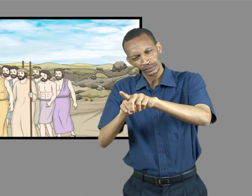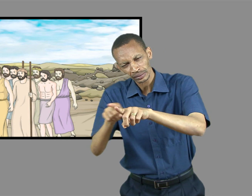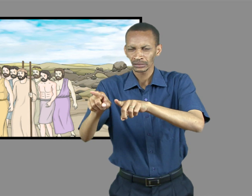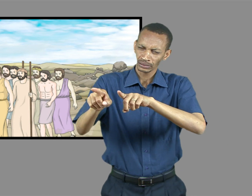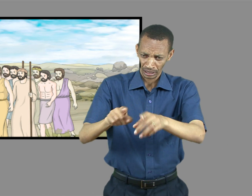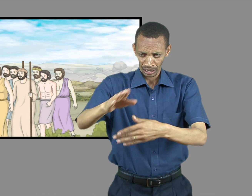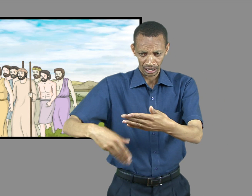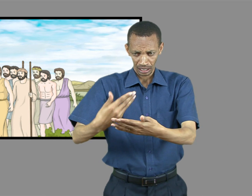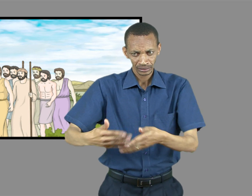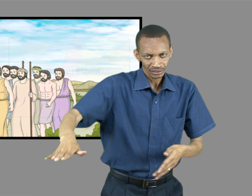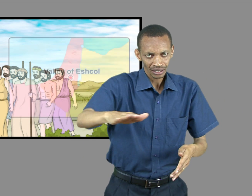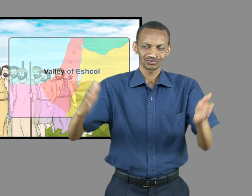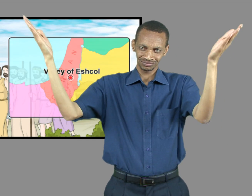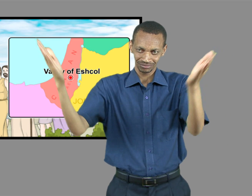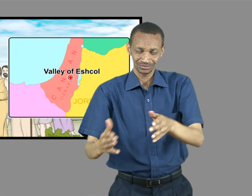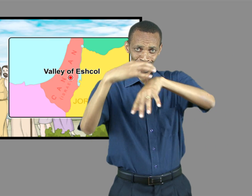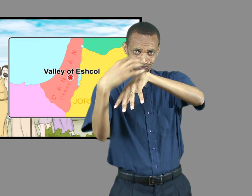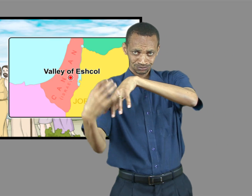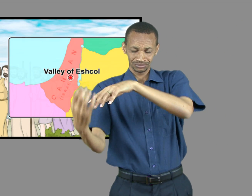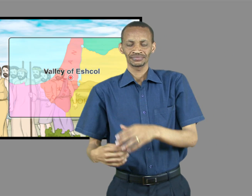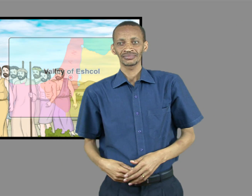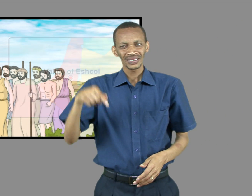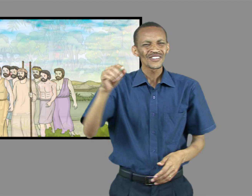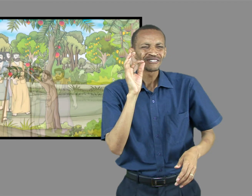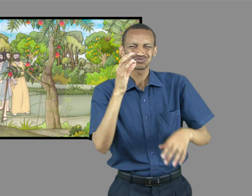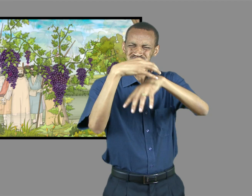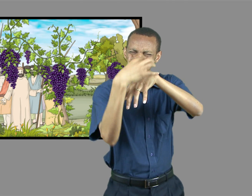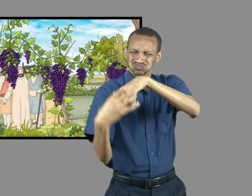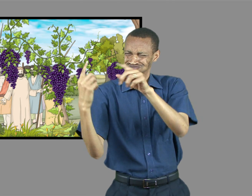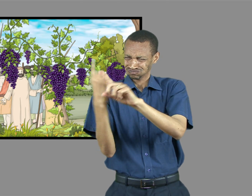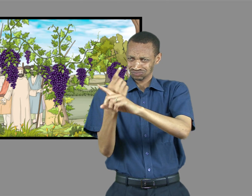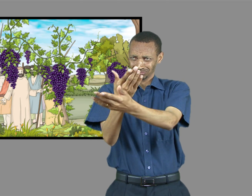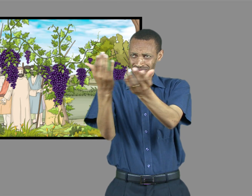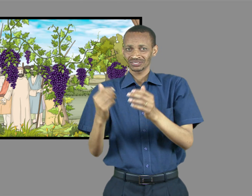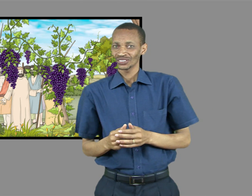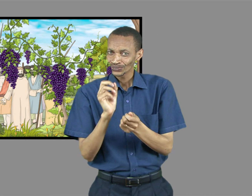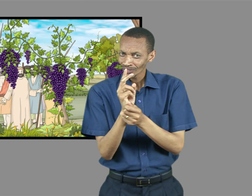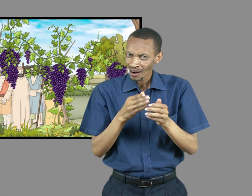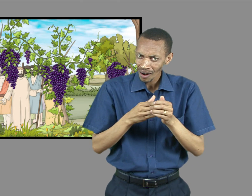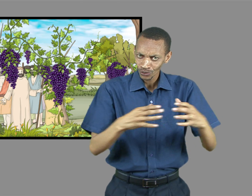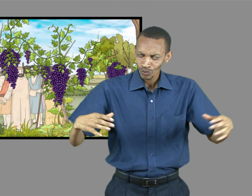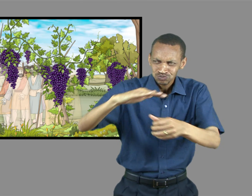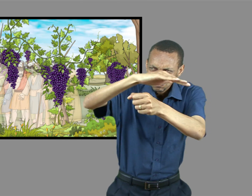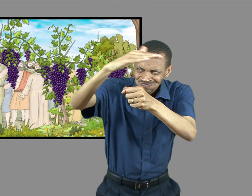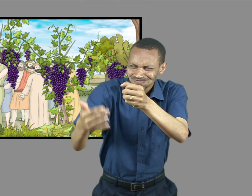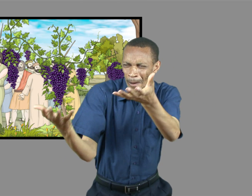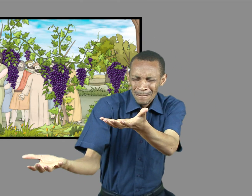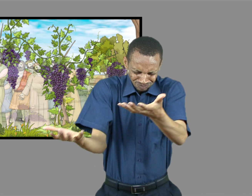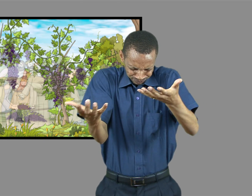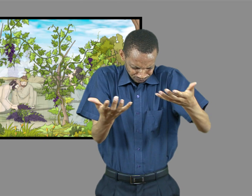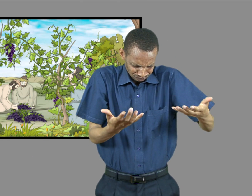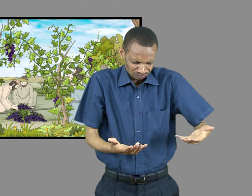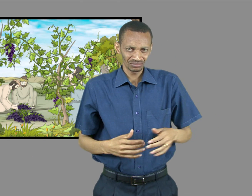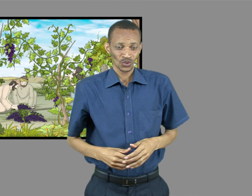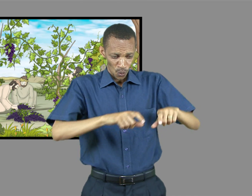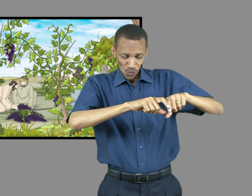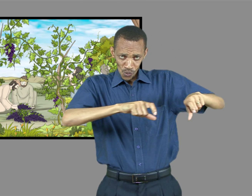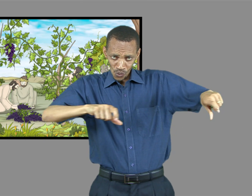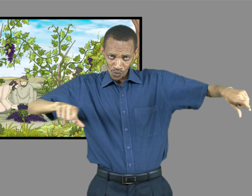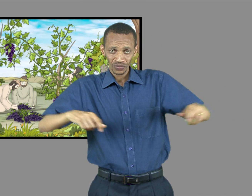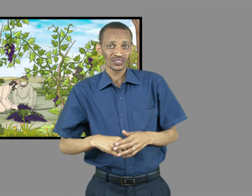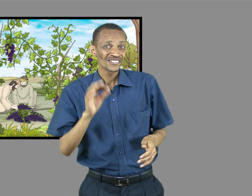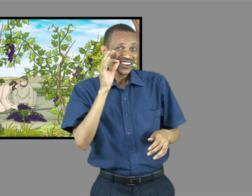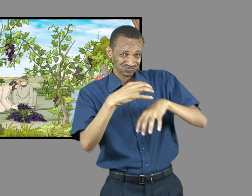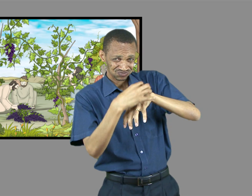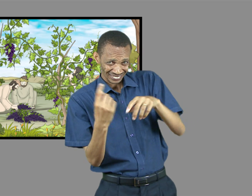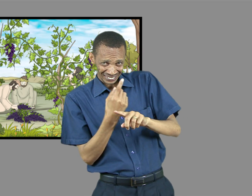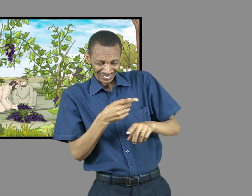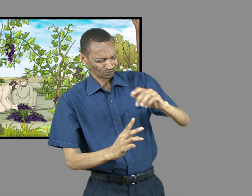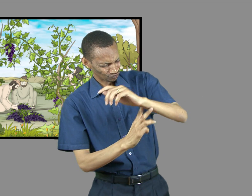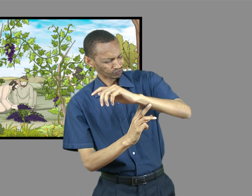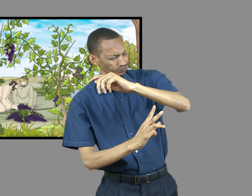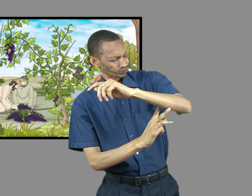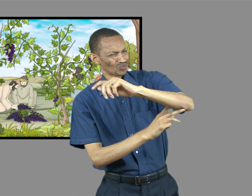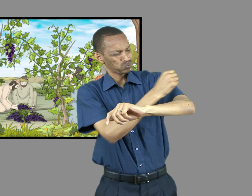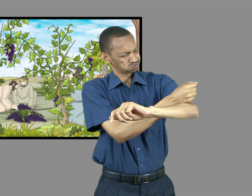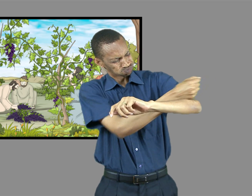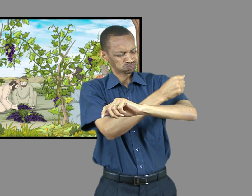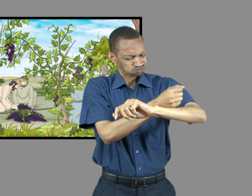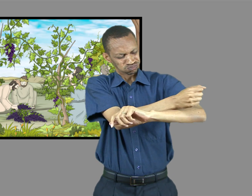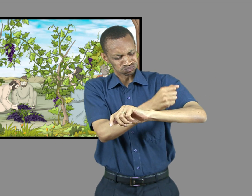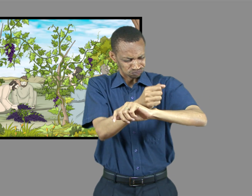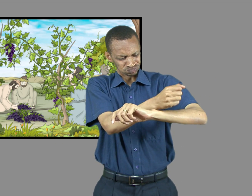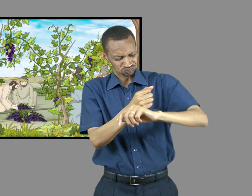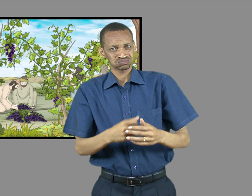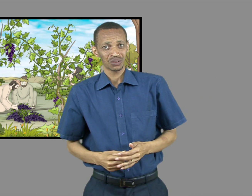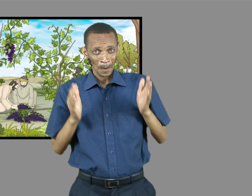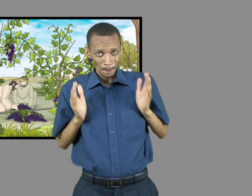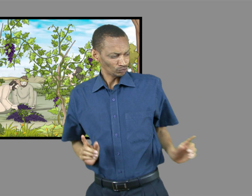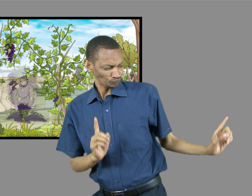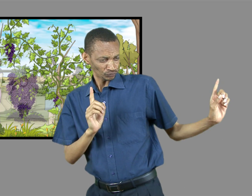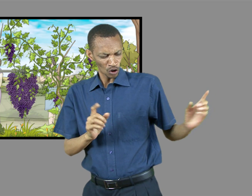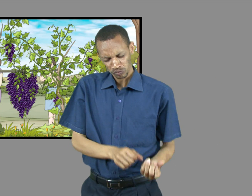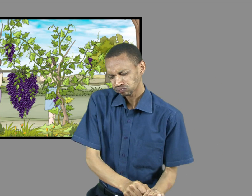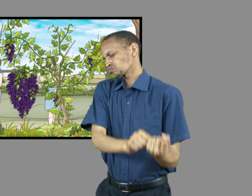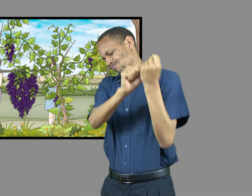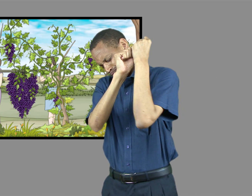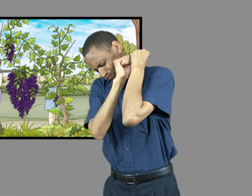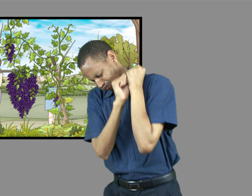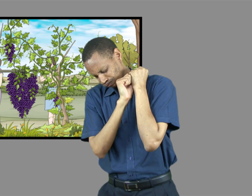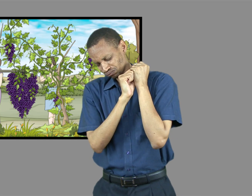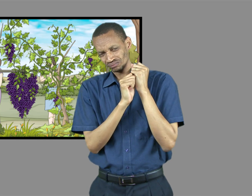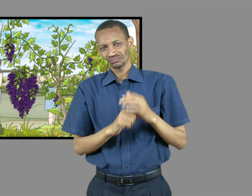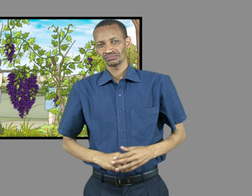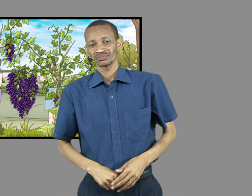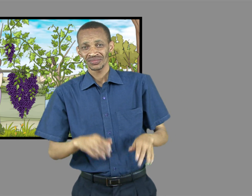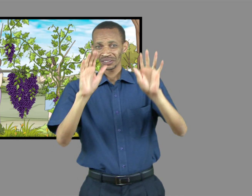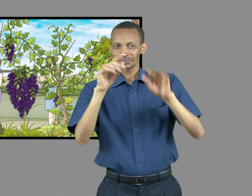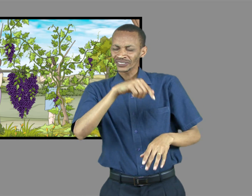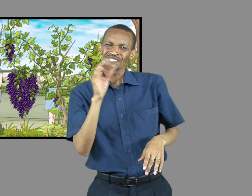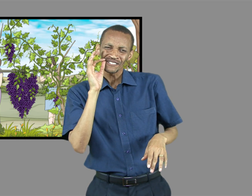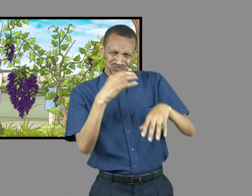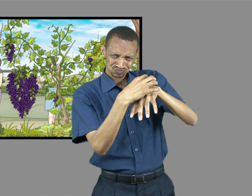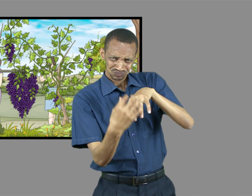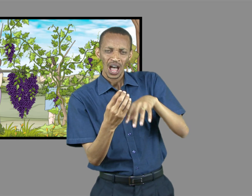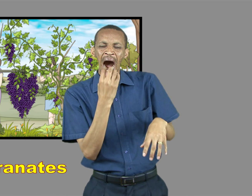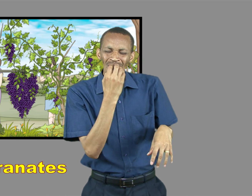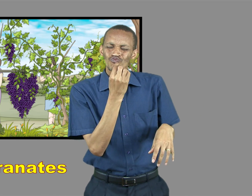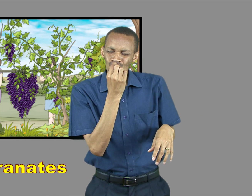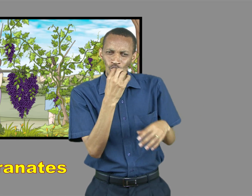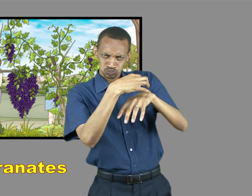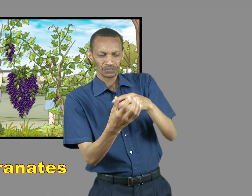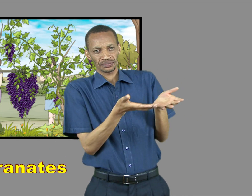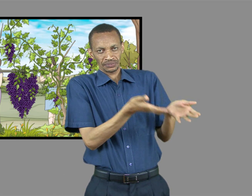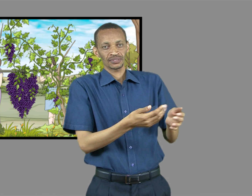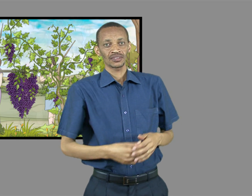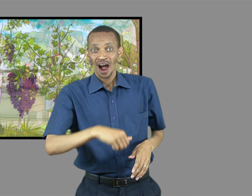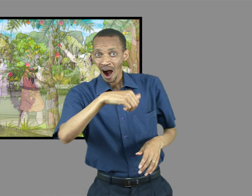When they came to the Valley of Eshcol, they cut down a branch with a single cluster of grapes, which they carried on a pole between two men.